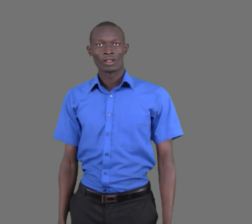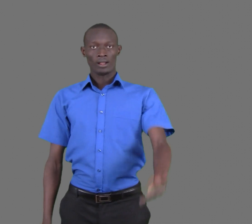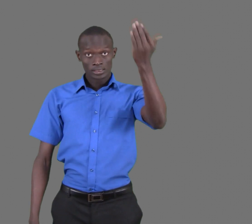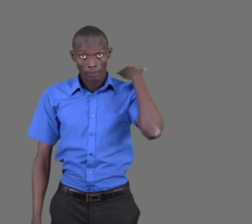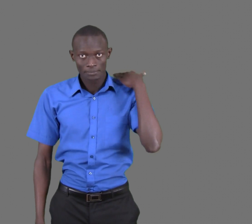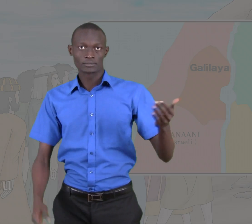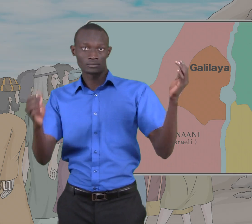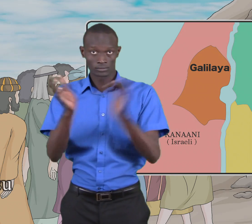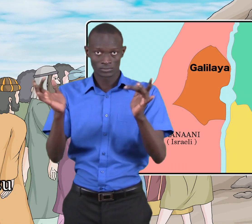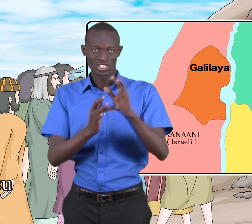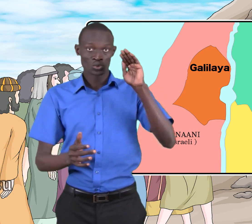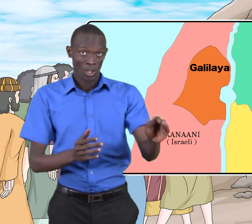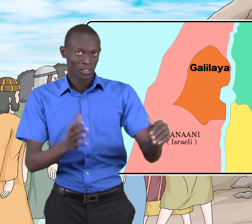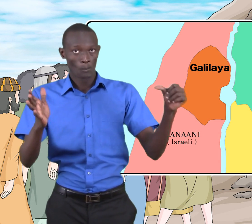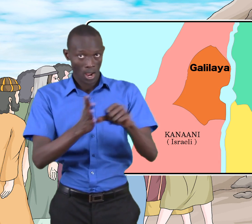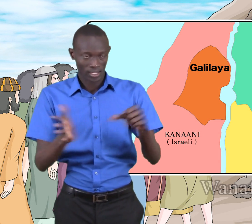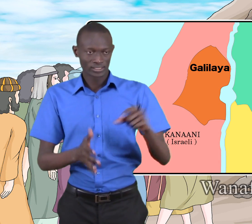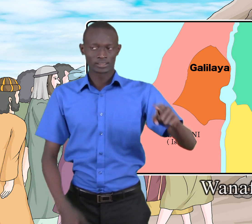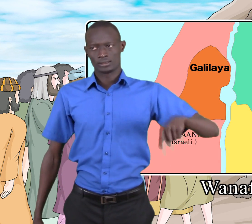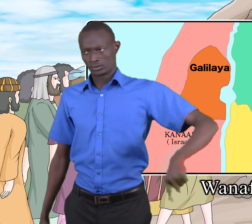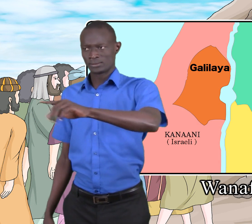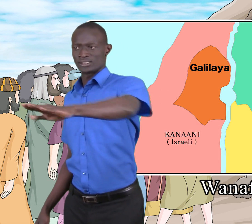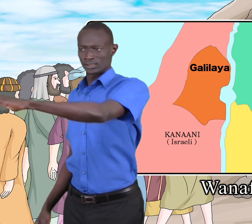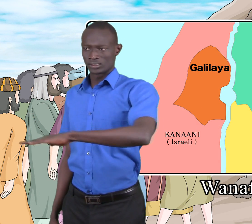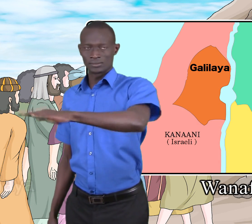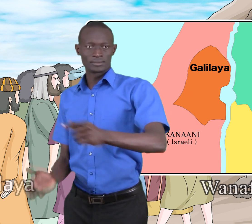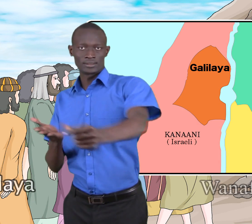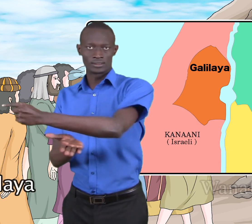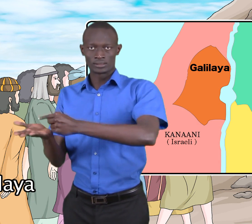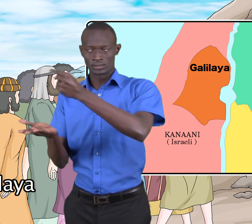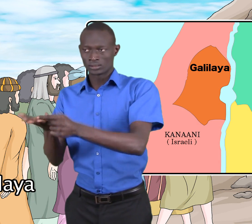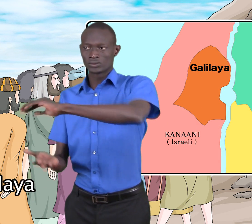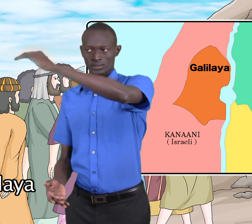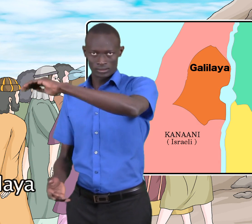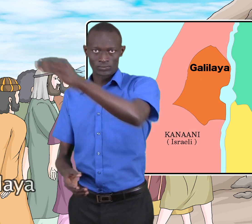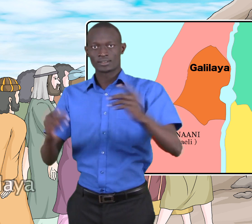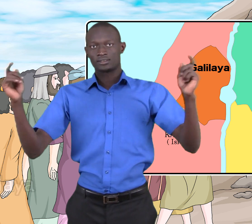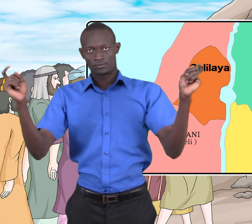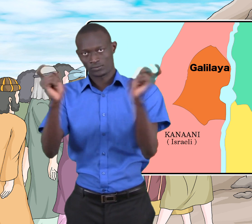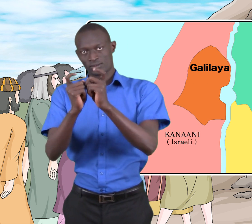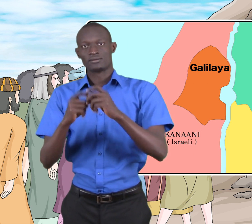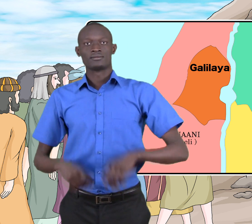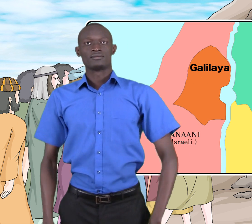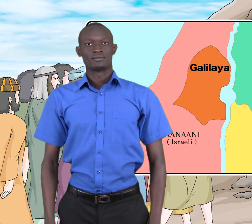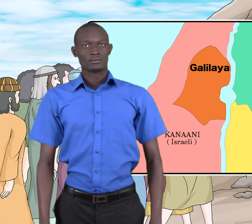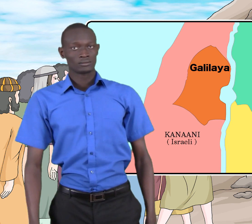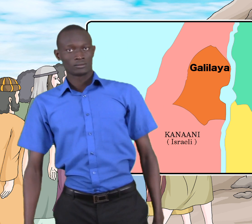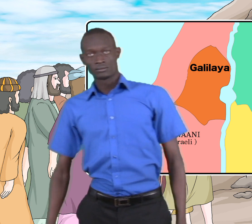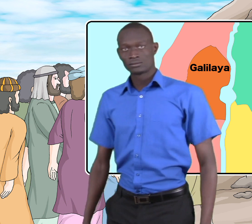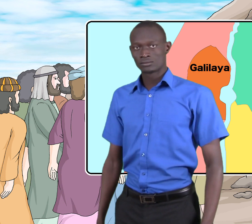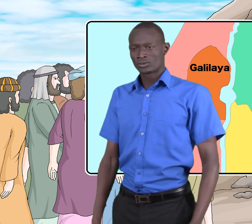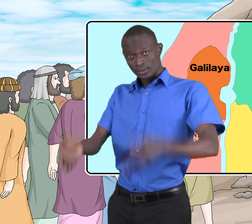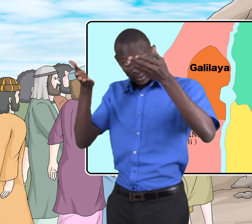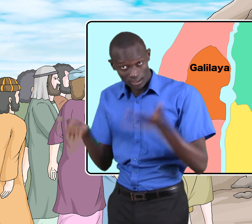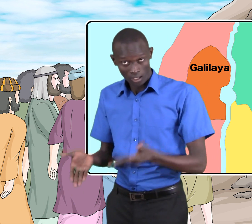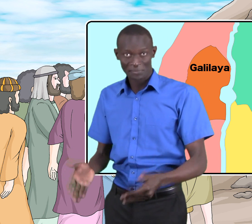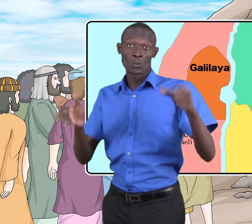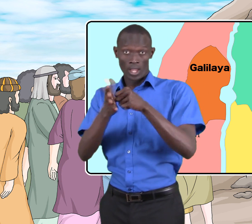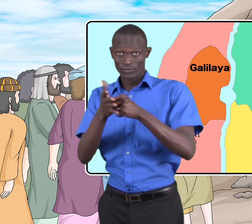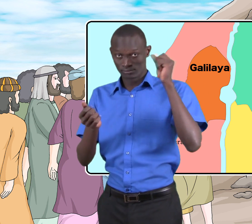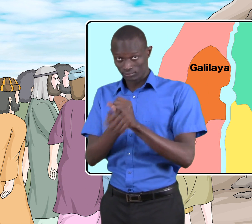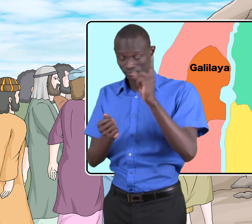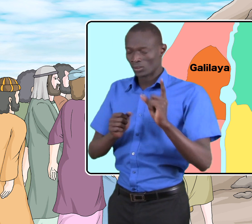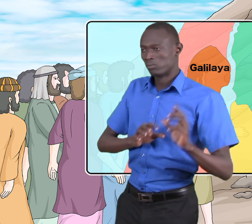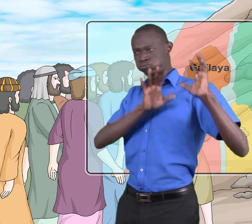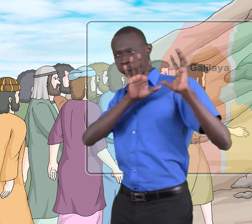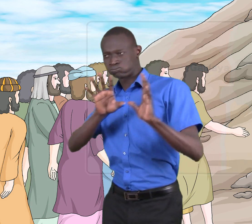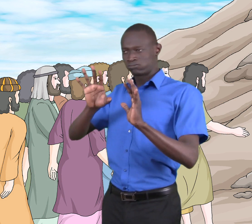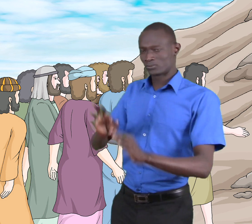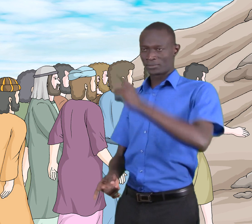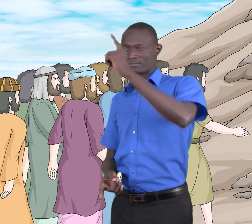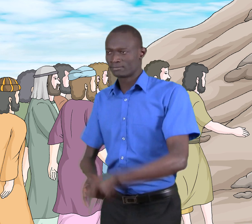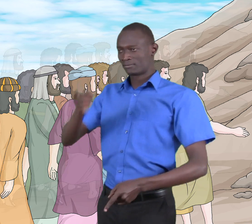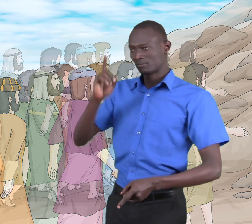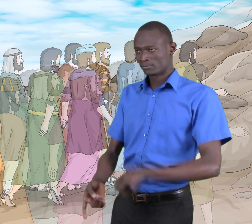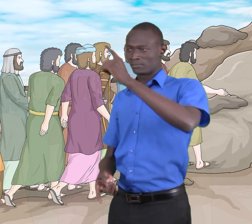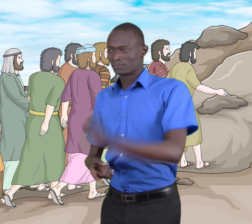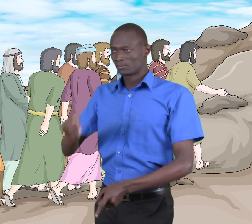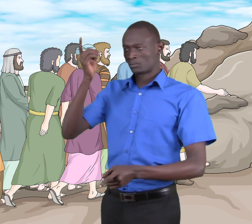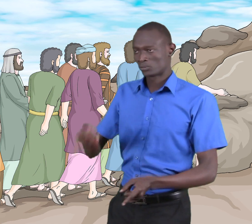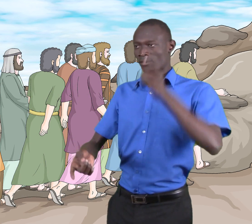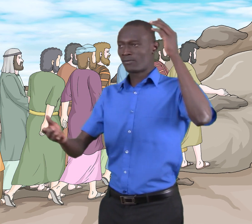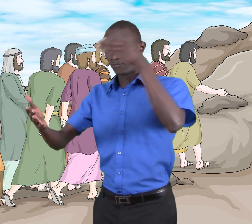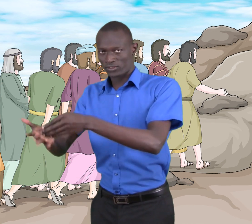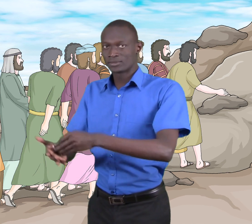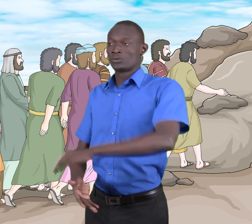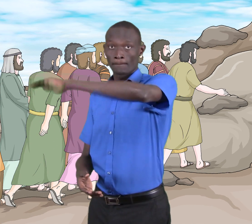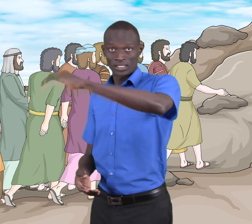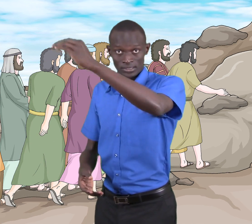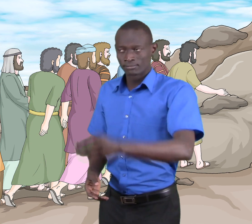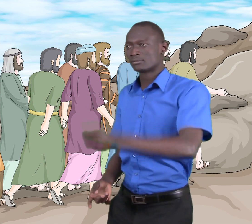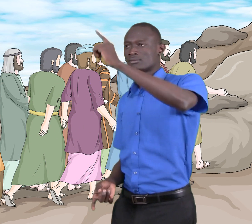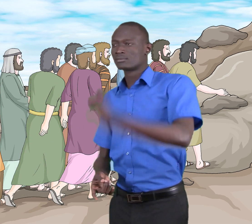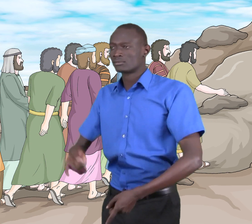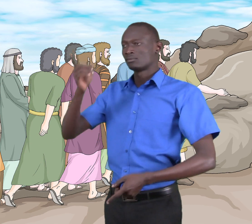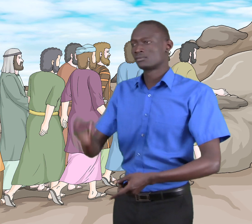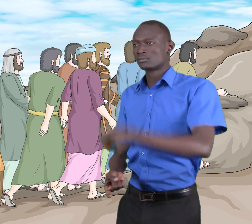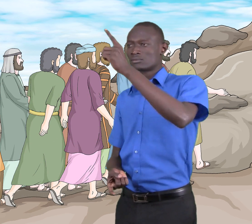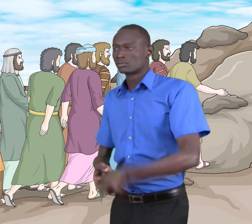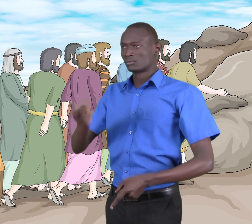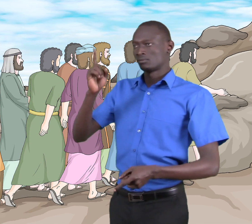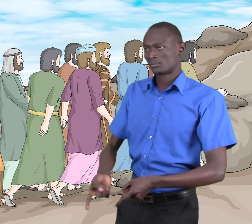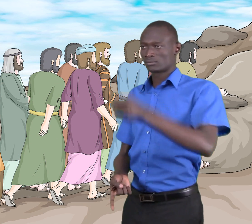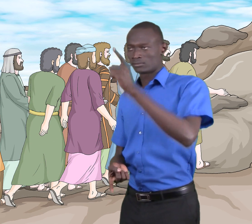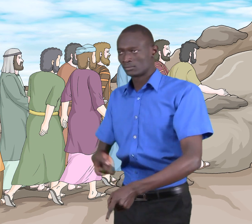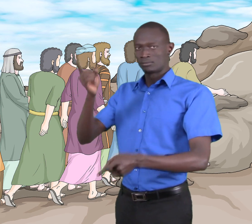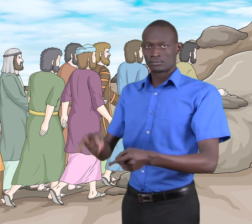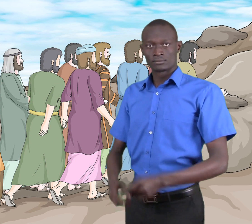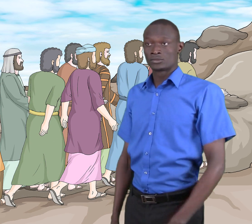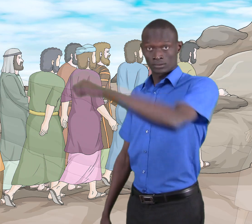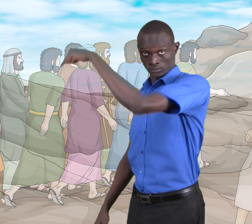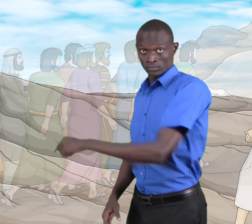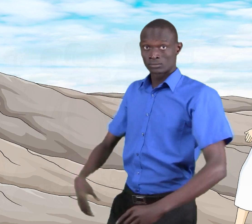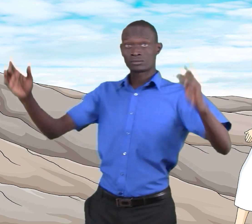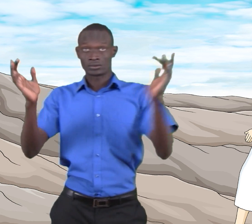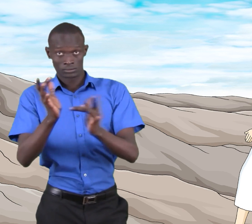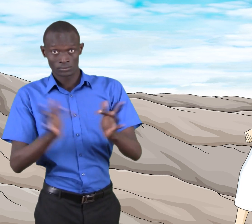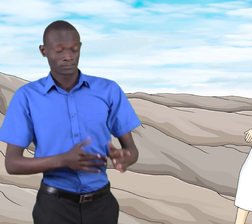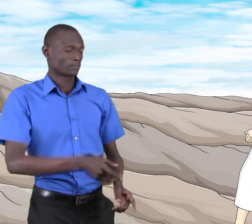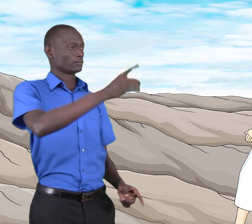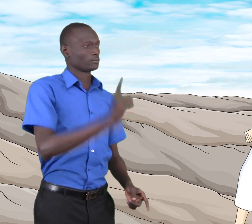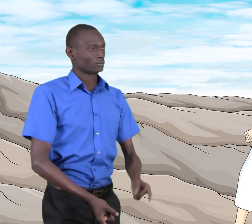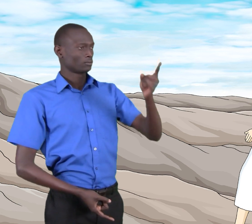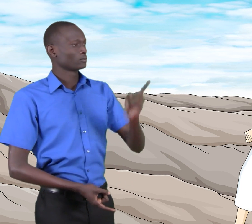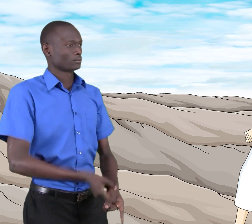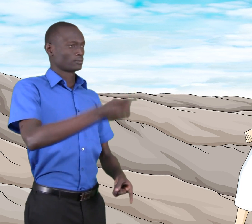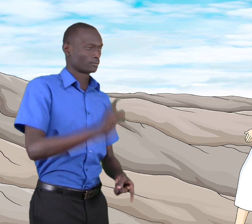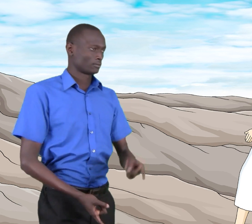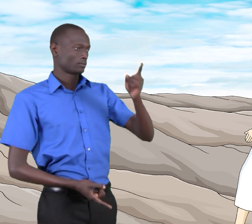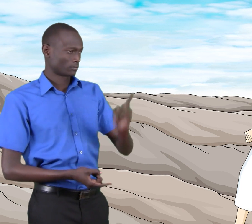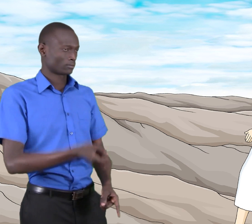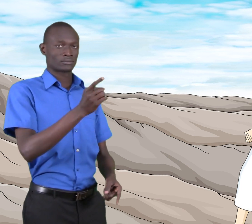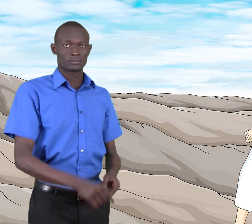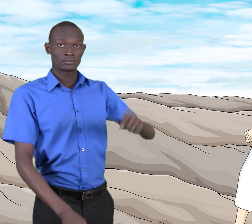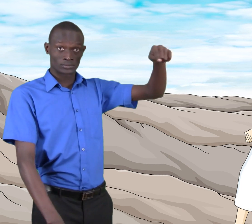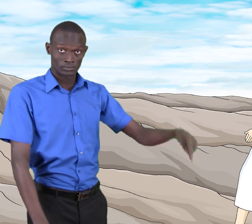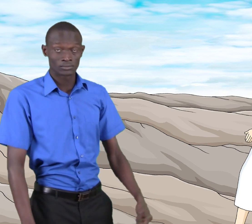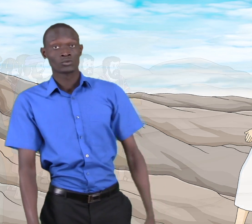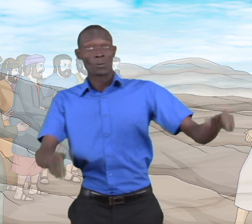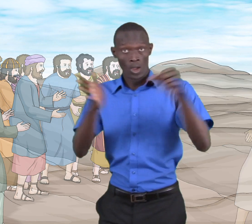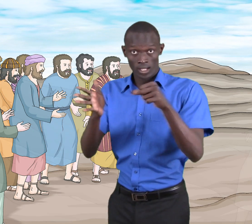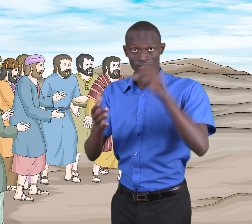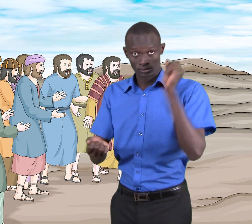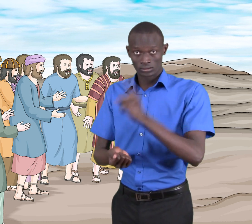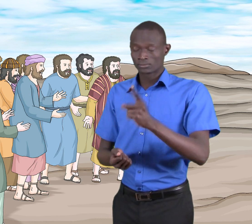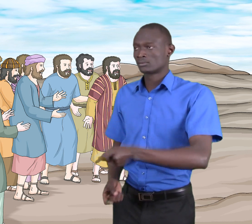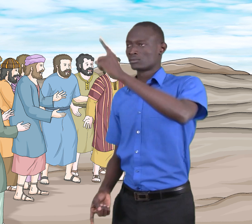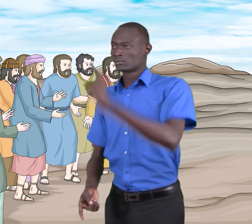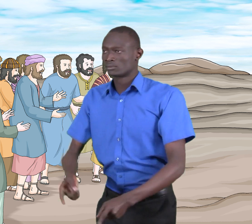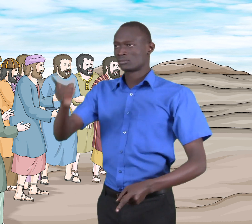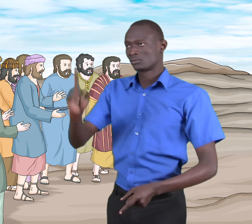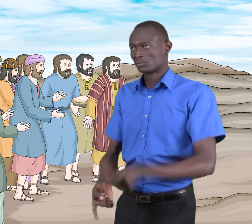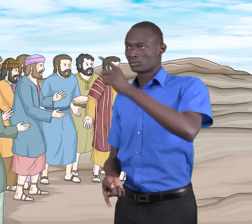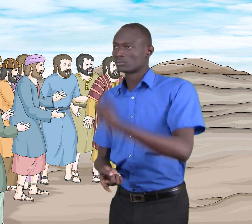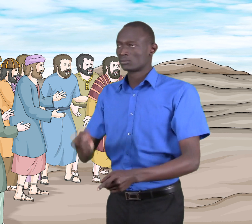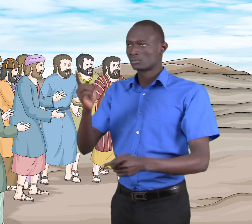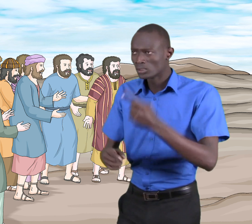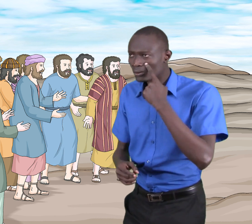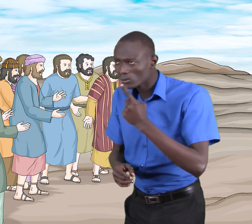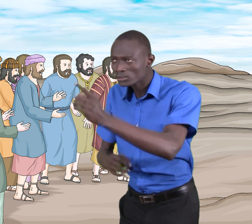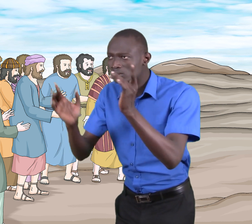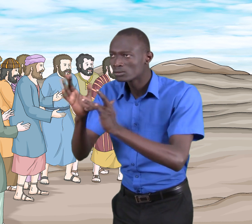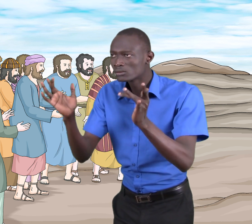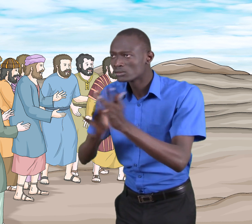Meanwhile, the eleven disciples went to Galilee, to the mountain Jesus had designated.